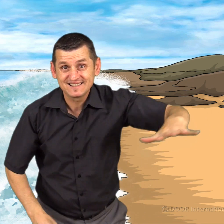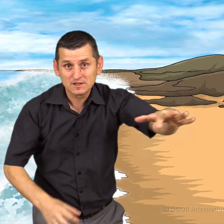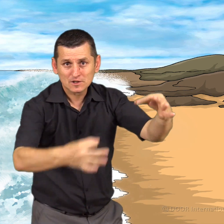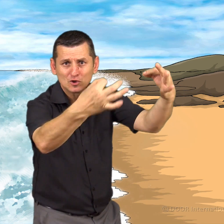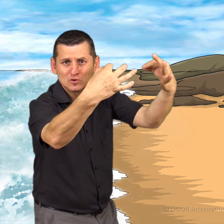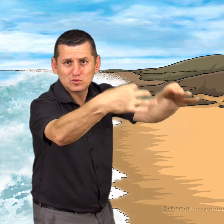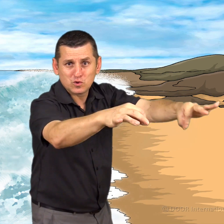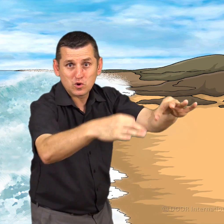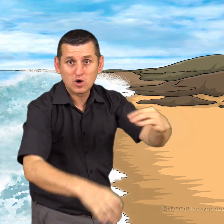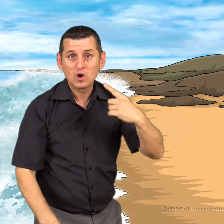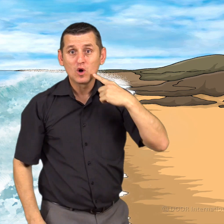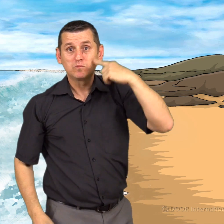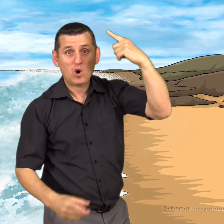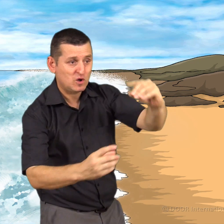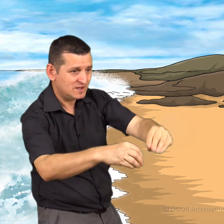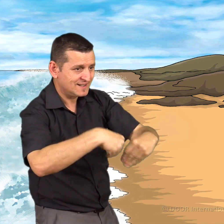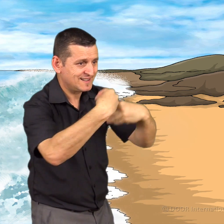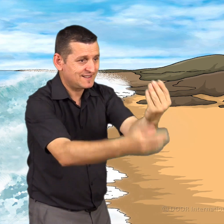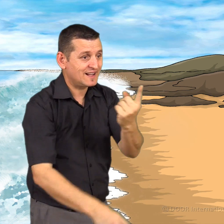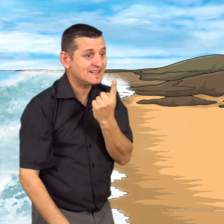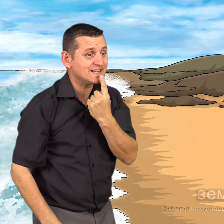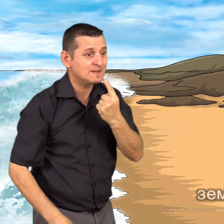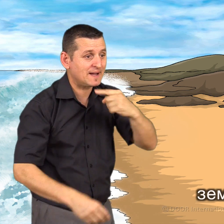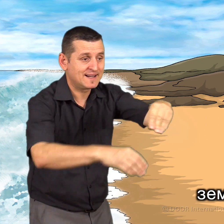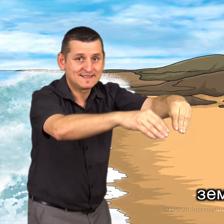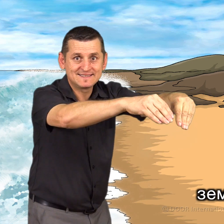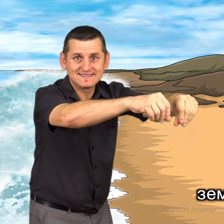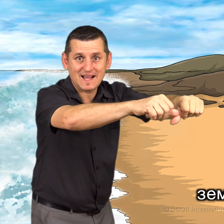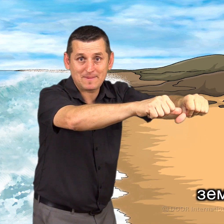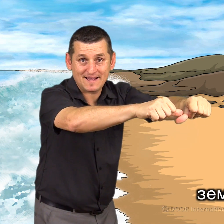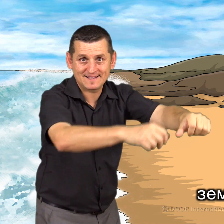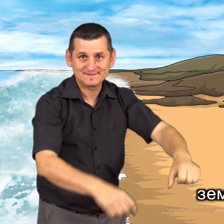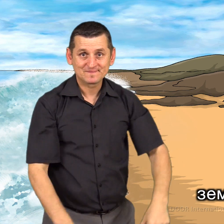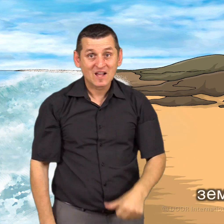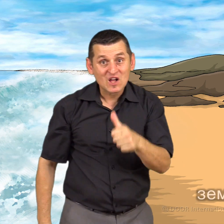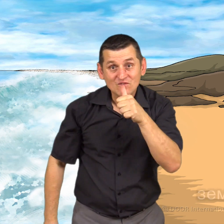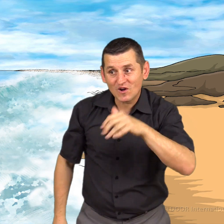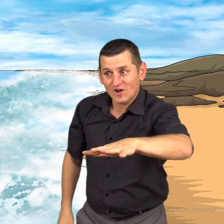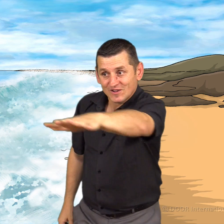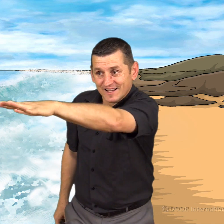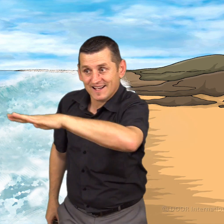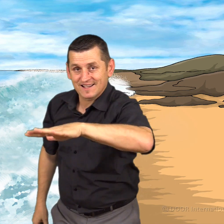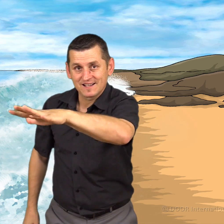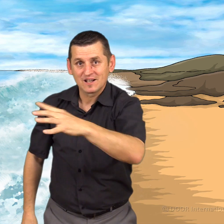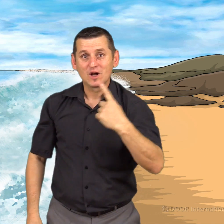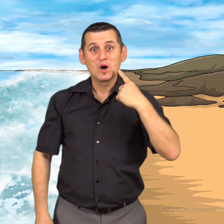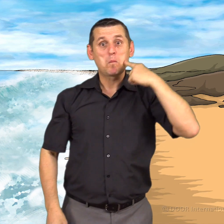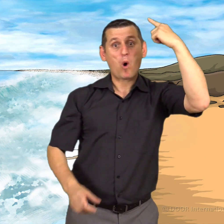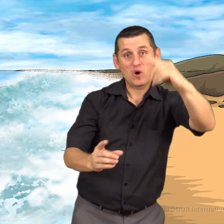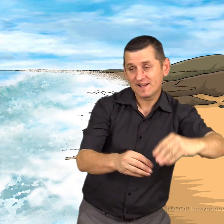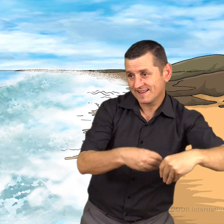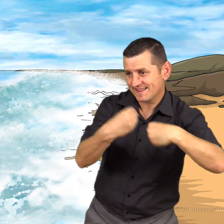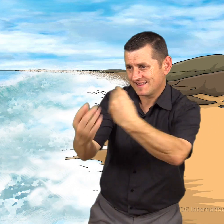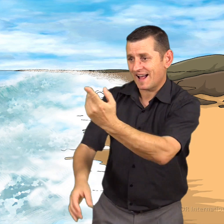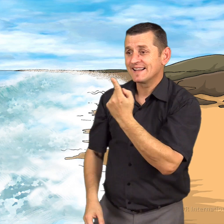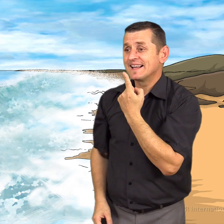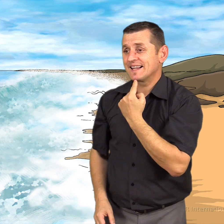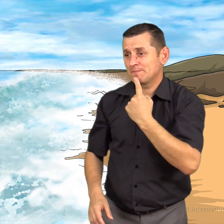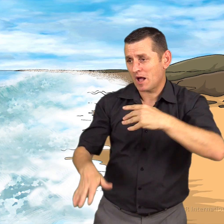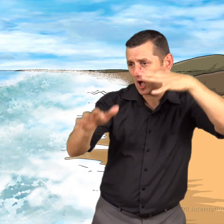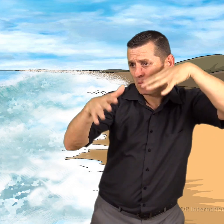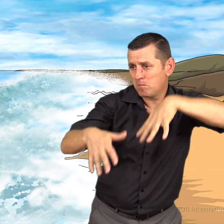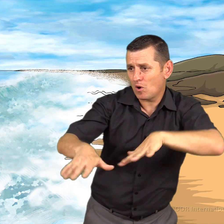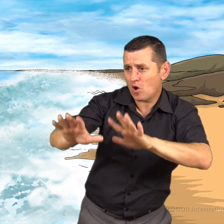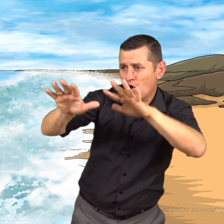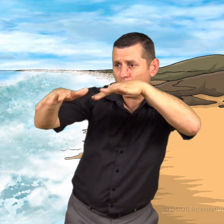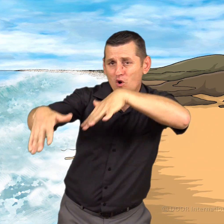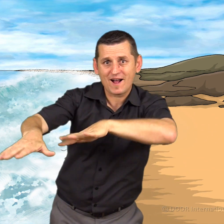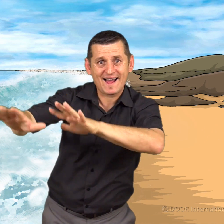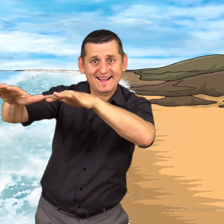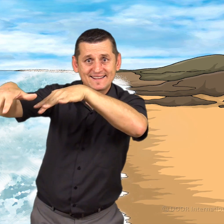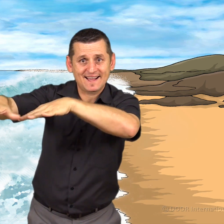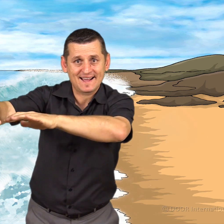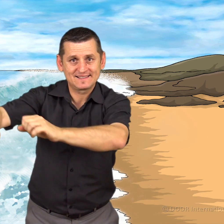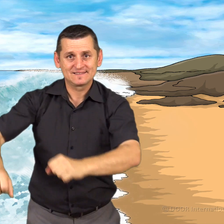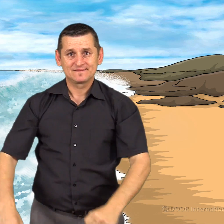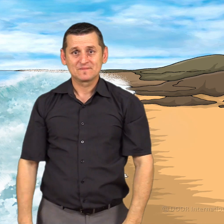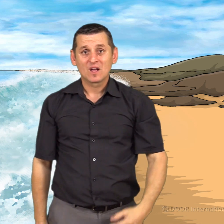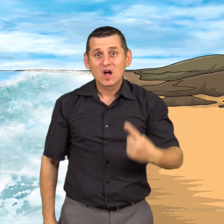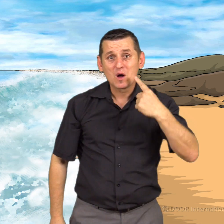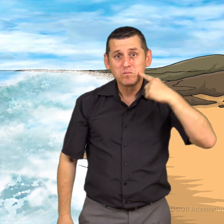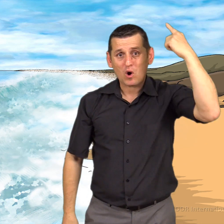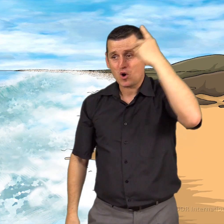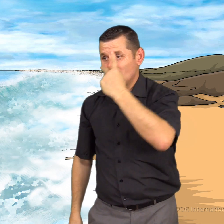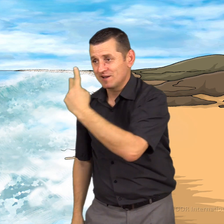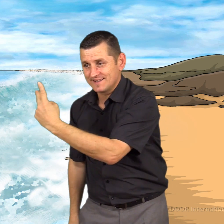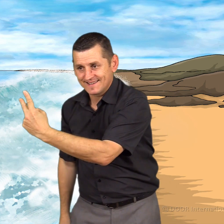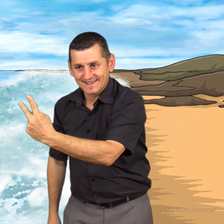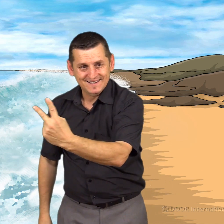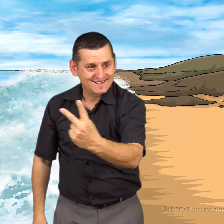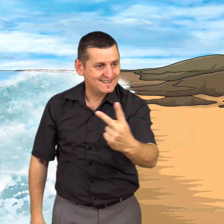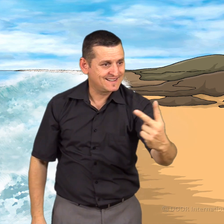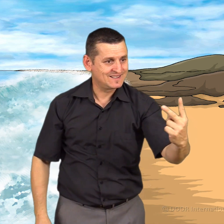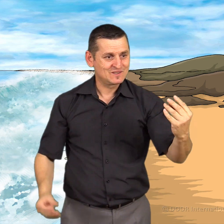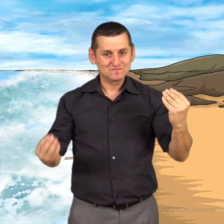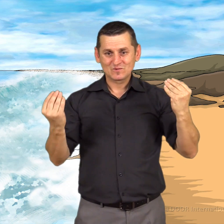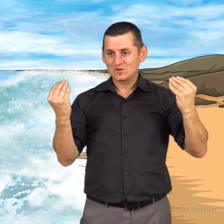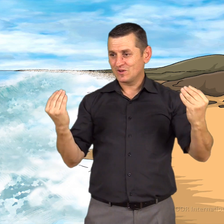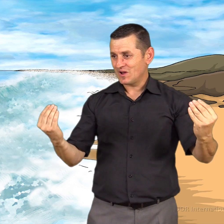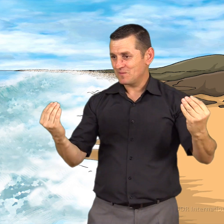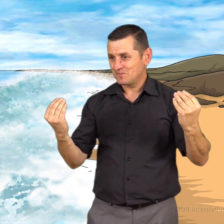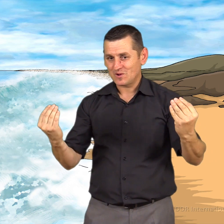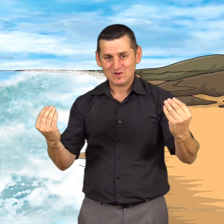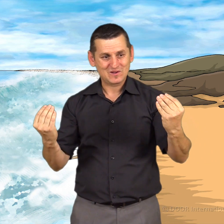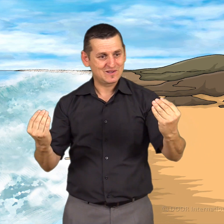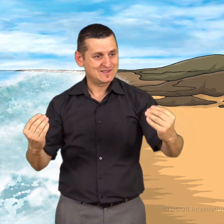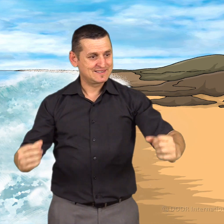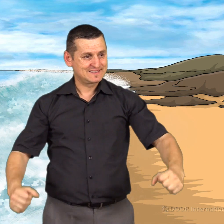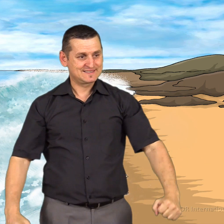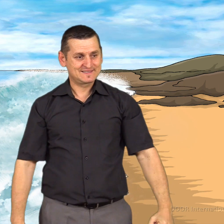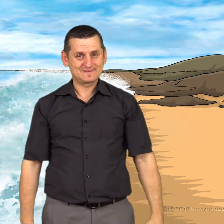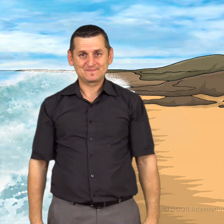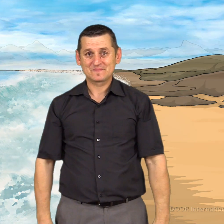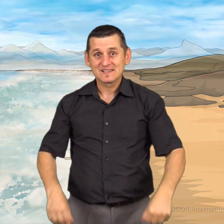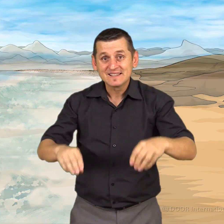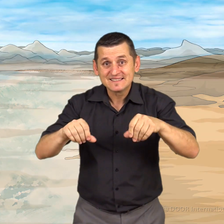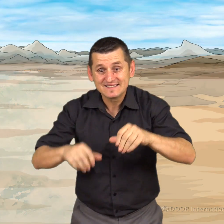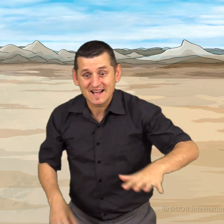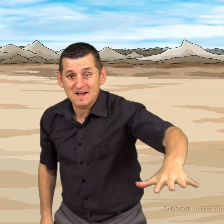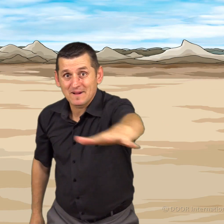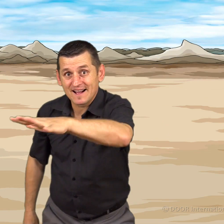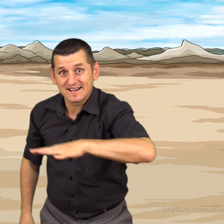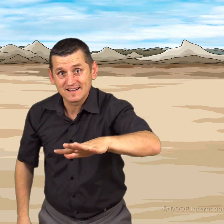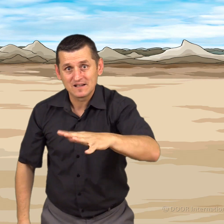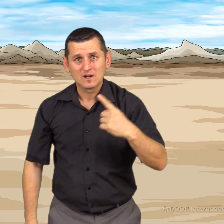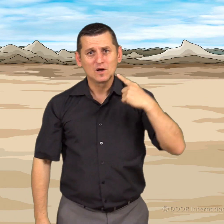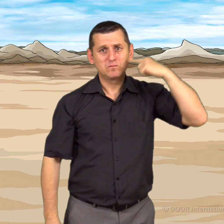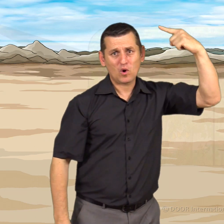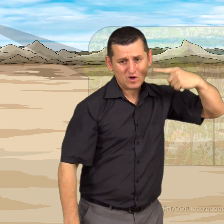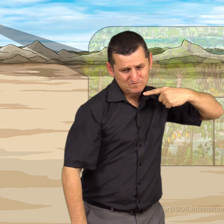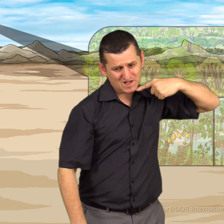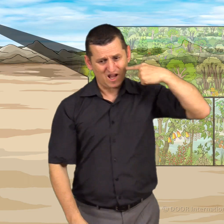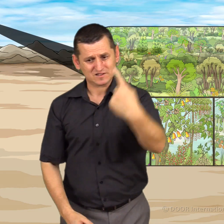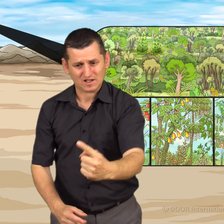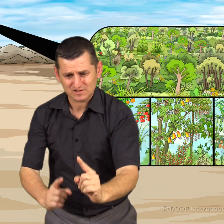God called the dry land “earth,” and the gathering of waters He called “seas.” And God saw that it was good.